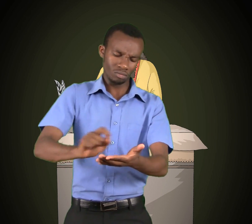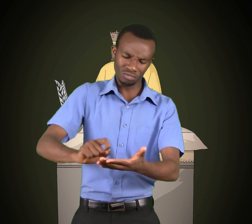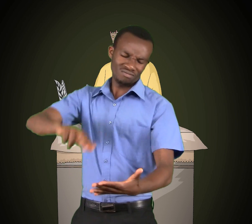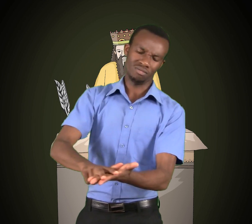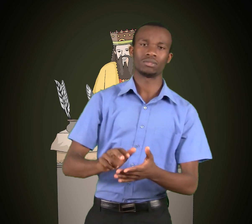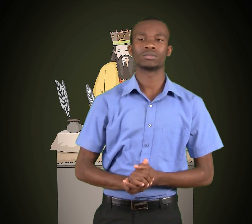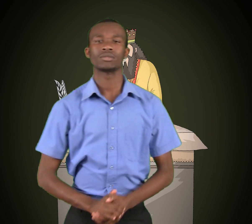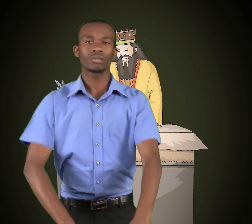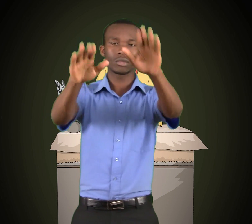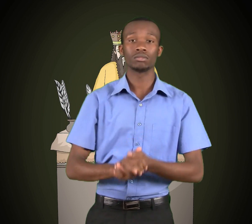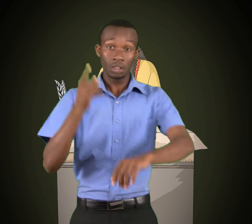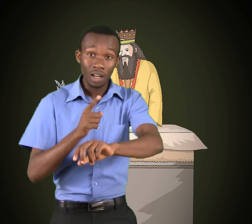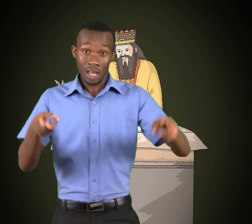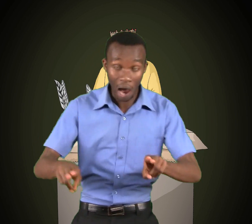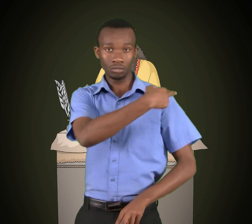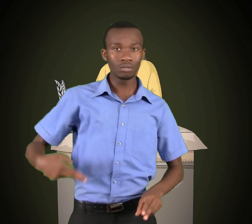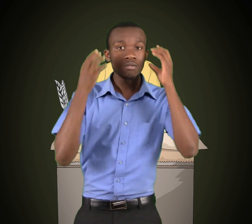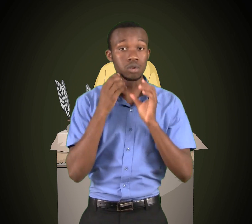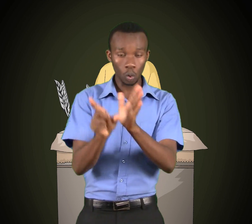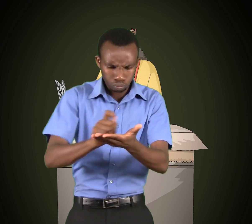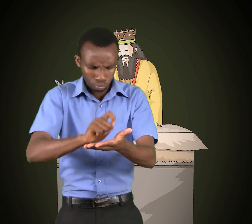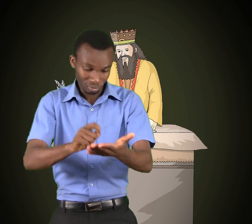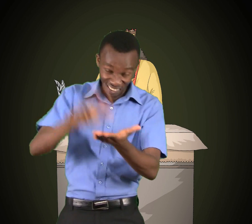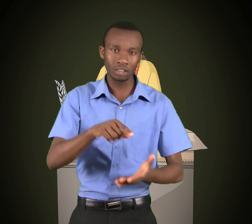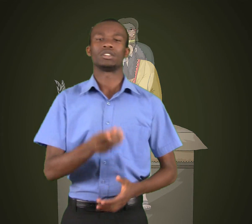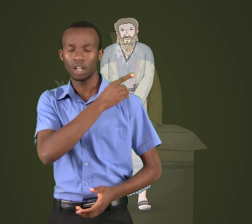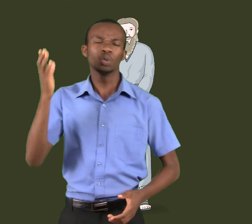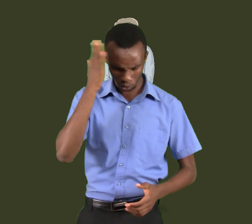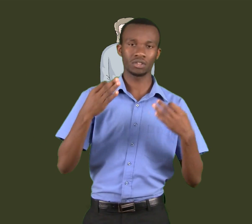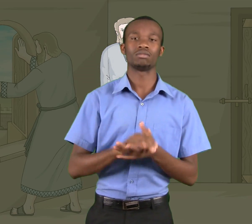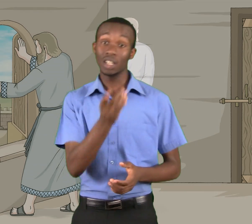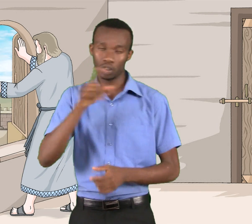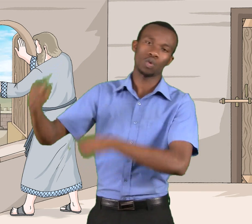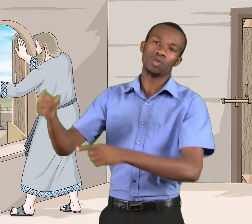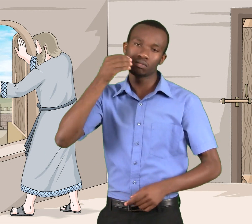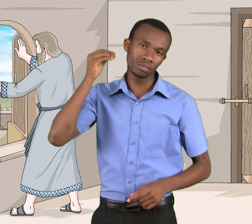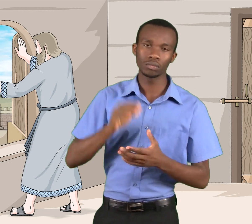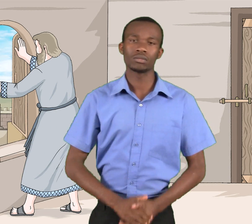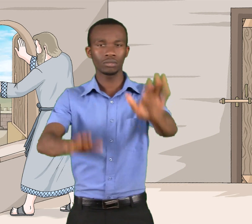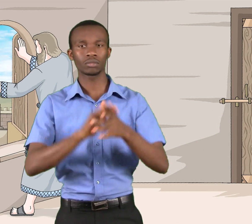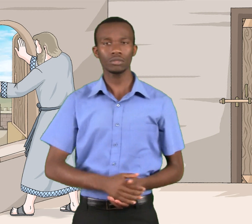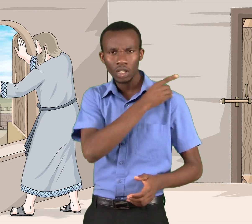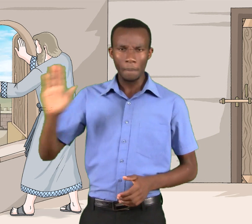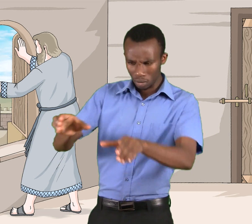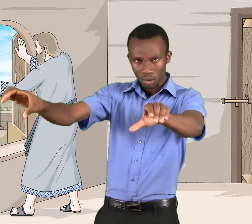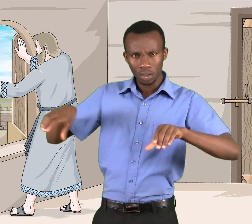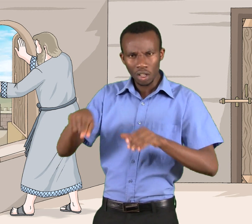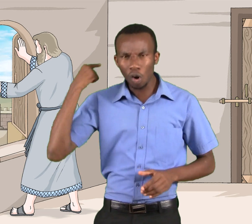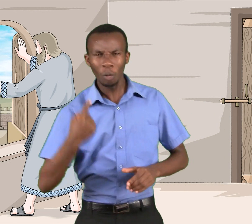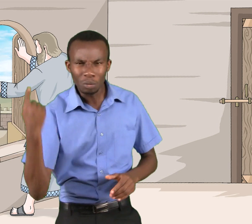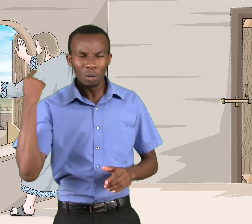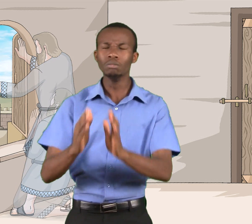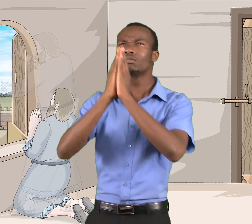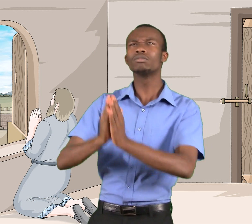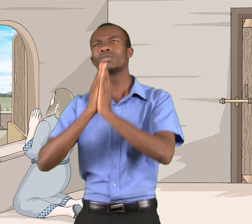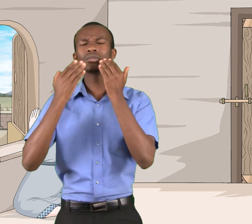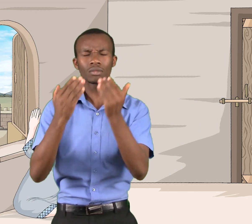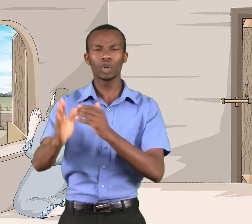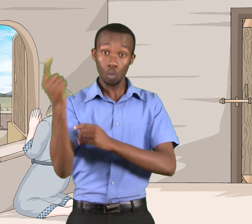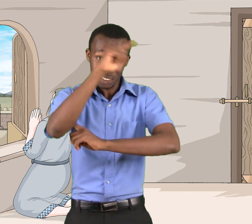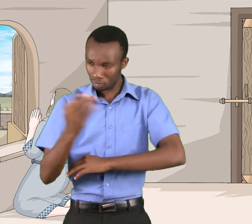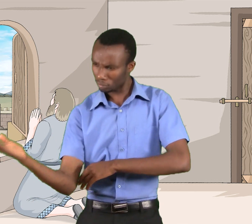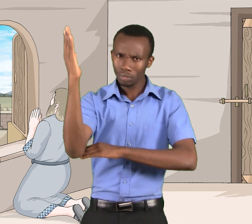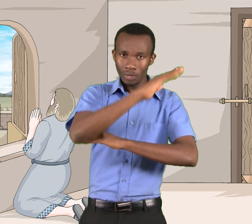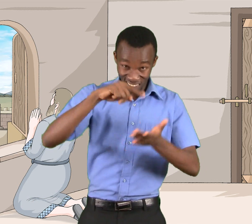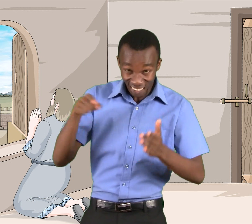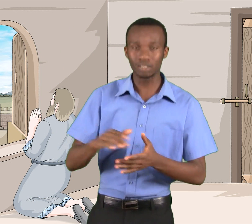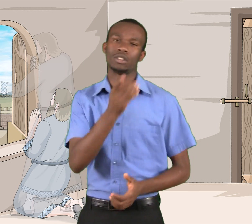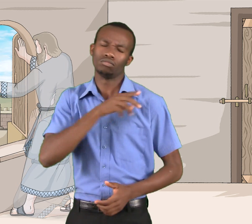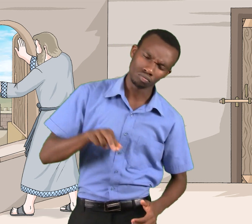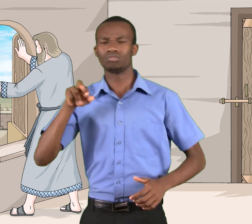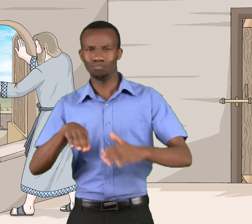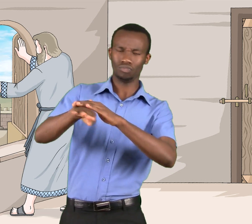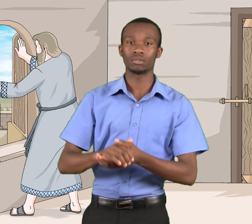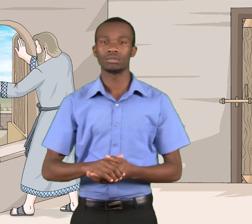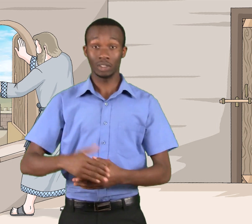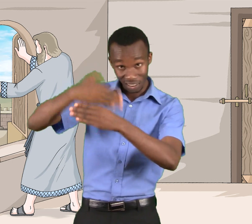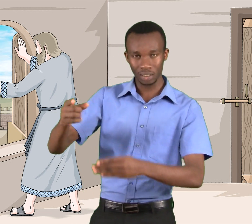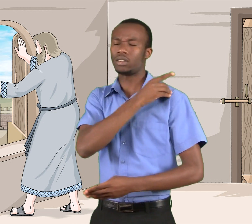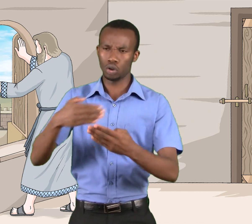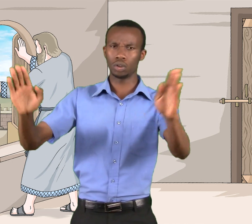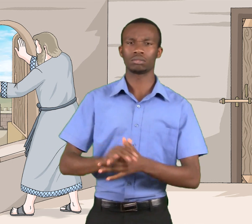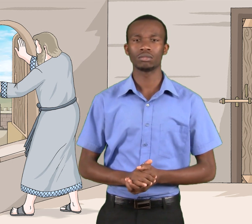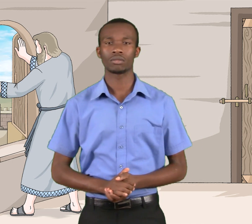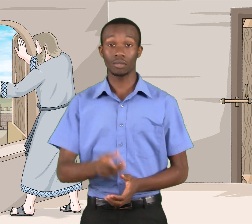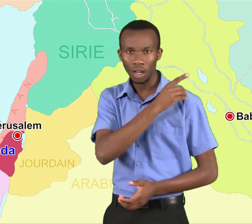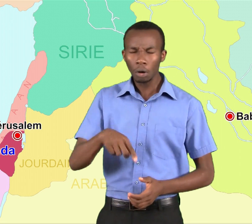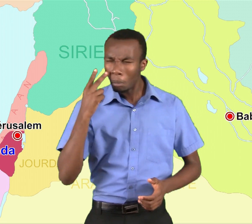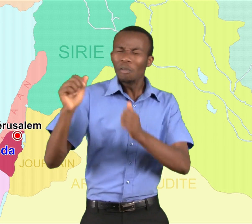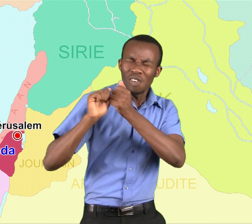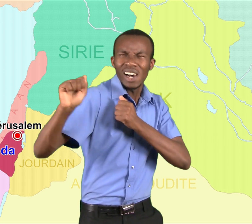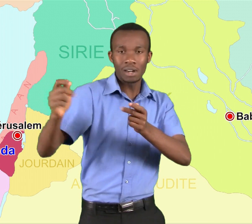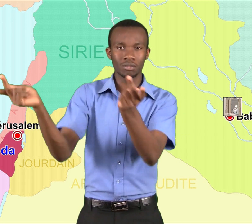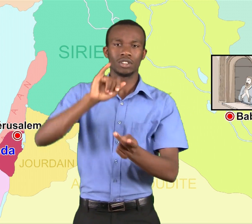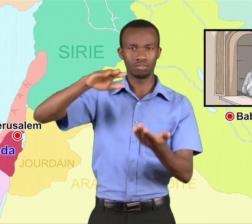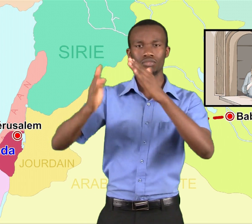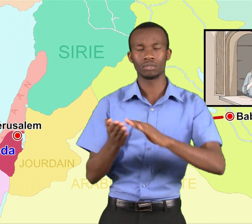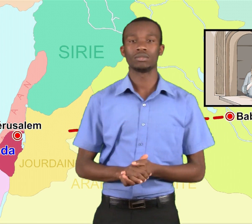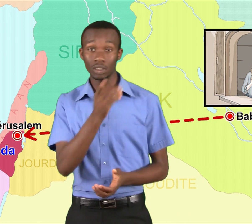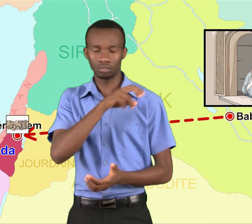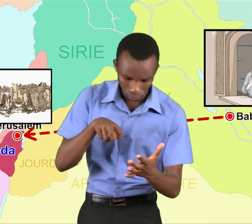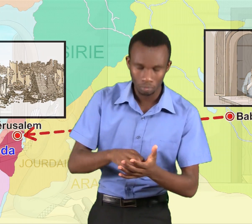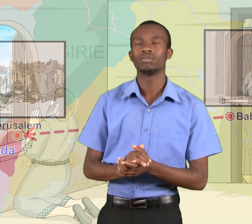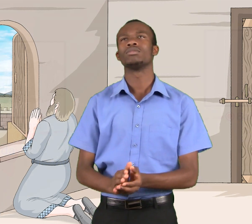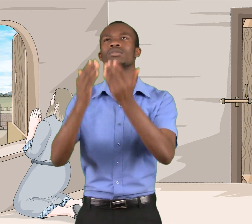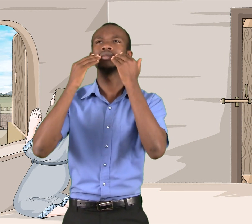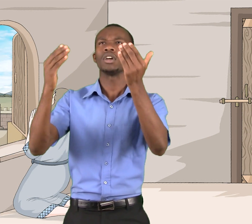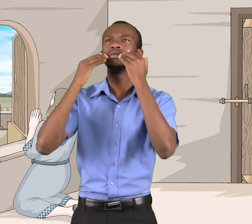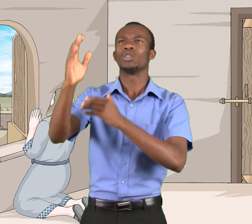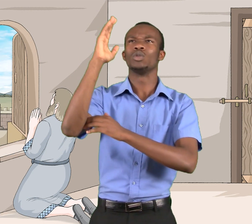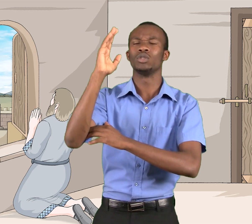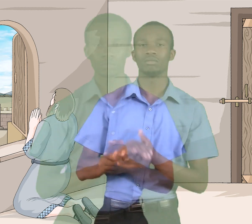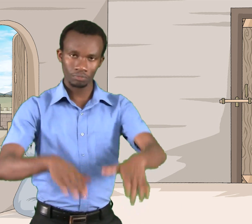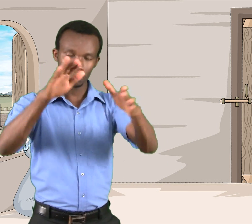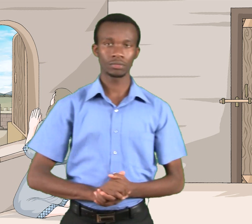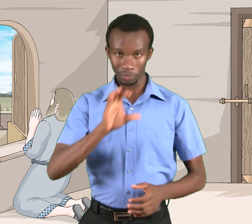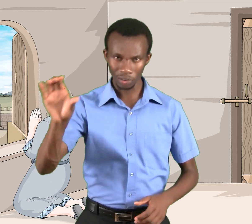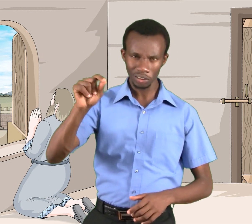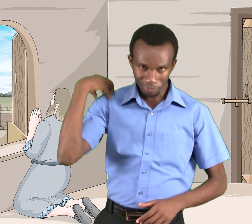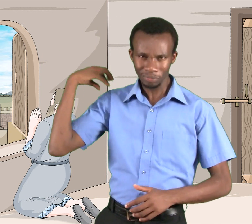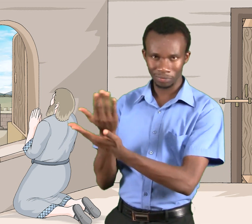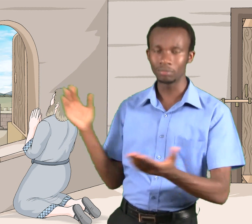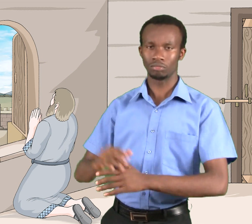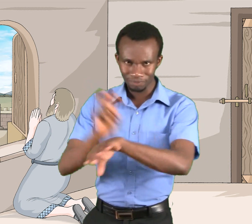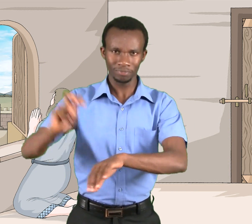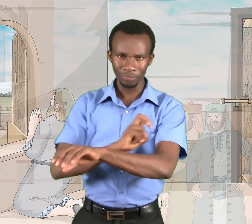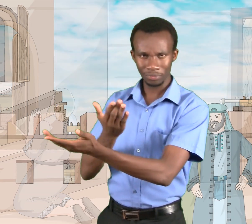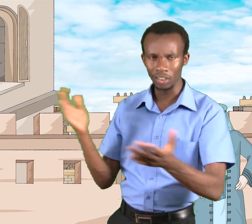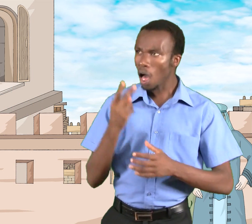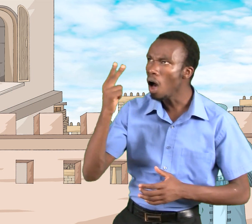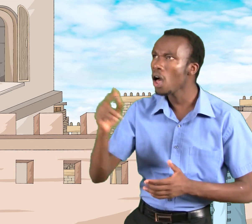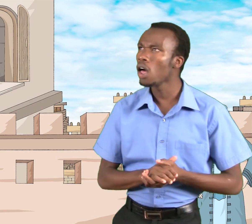Now when Daniel learned that the document had been signed, he went into his house, where the windows of his upper room opened toward Jerusalem, and three times a day he got down on his knees, prayed, and gave thanks to his God, just as he had done before.